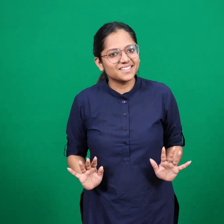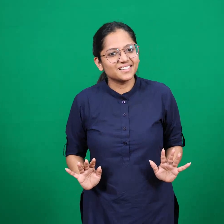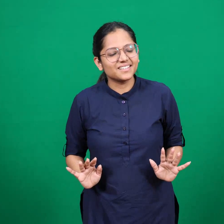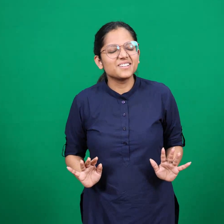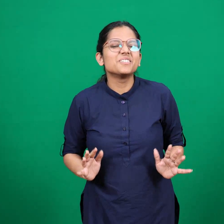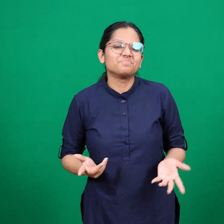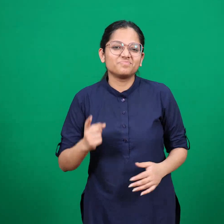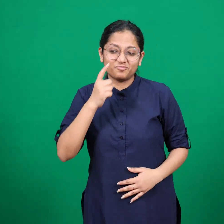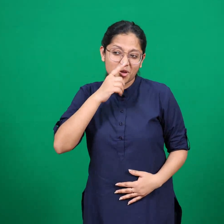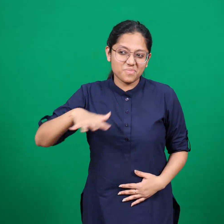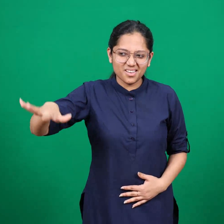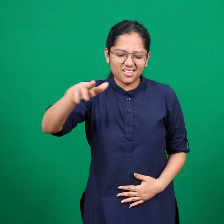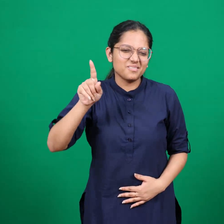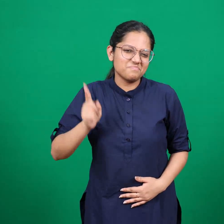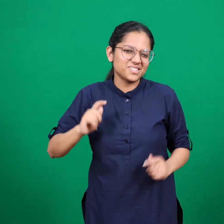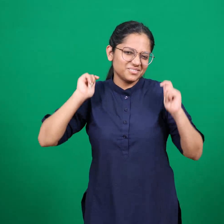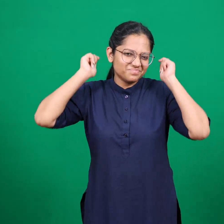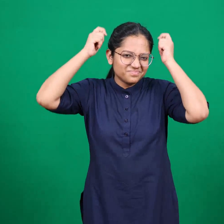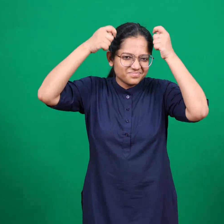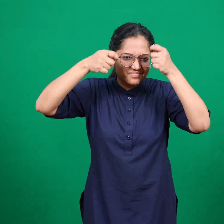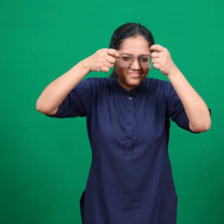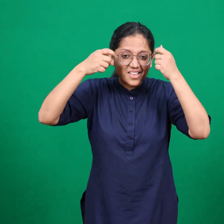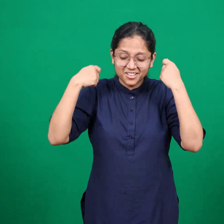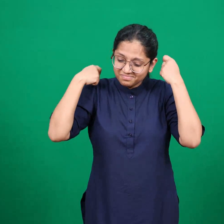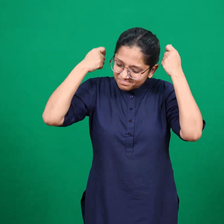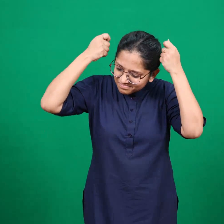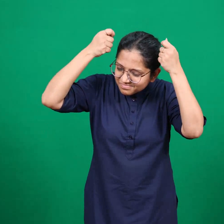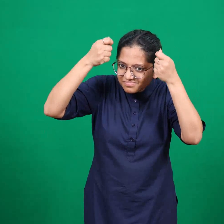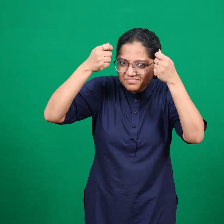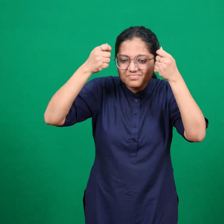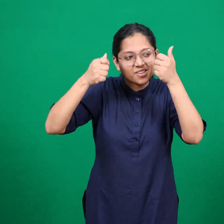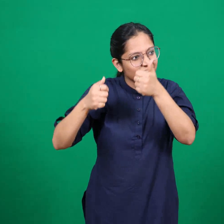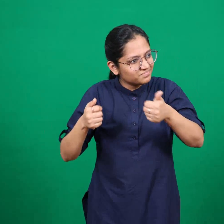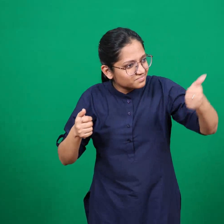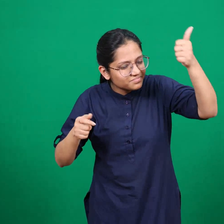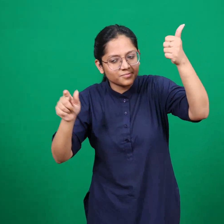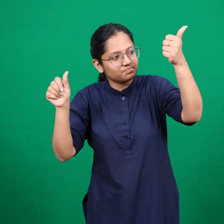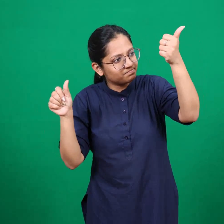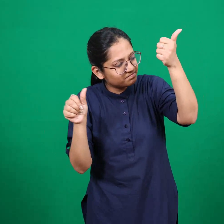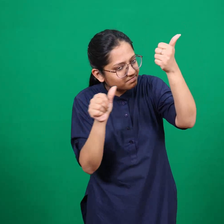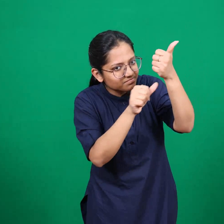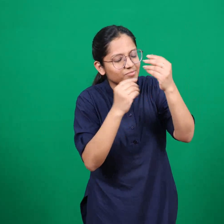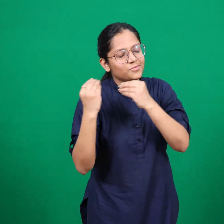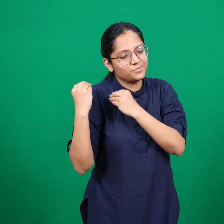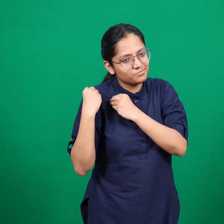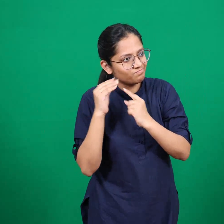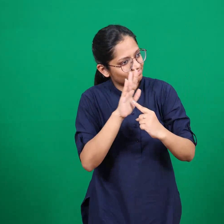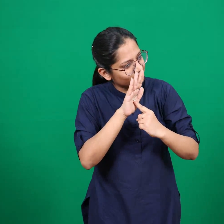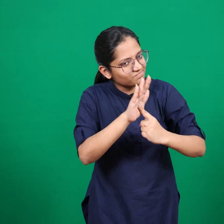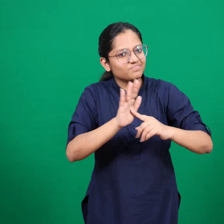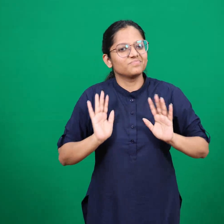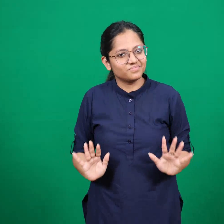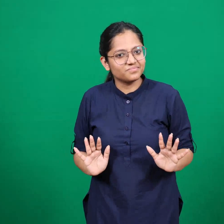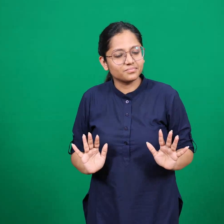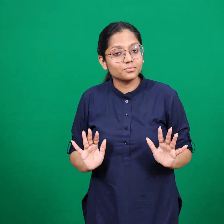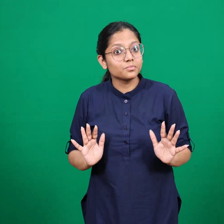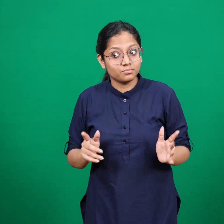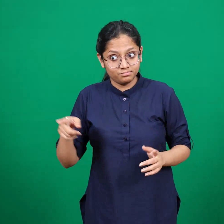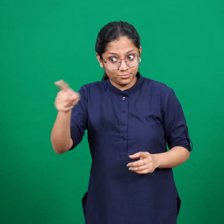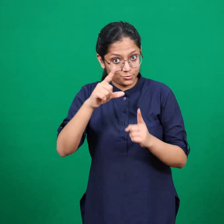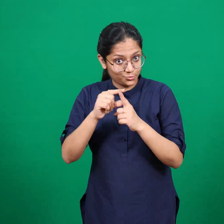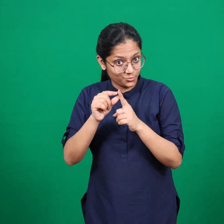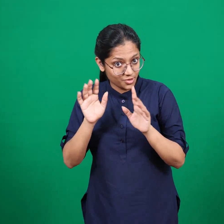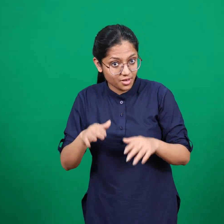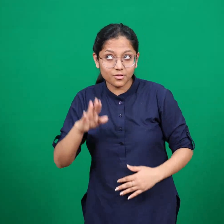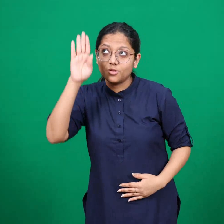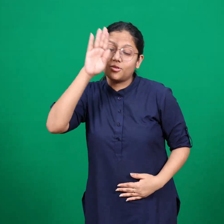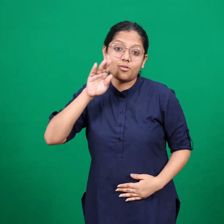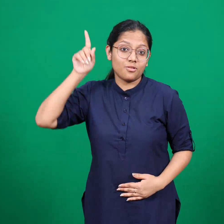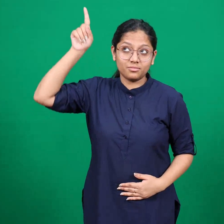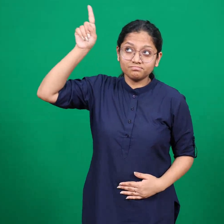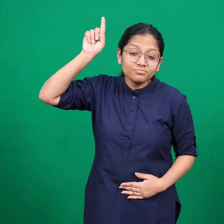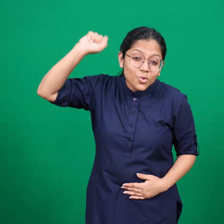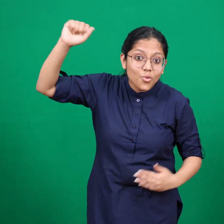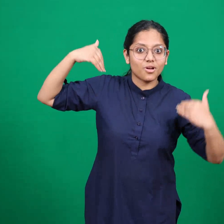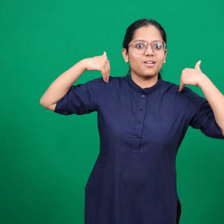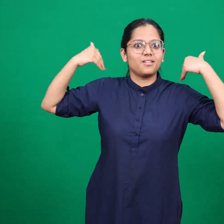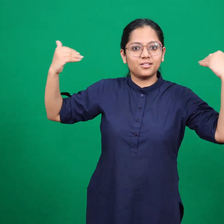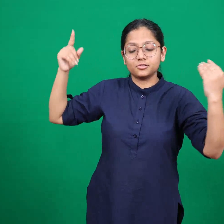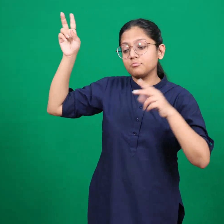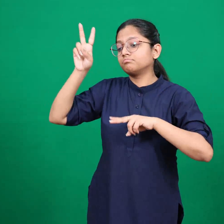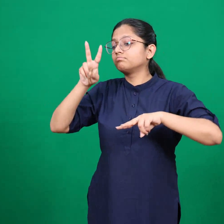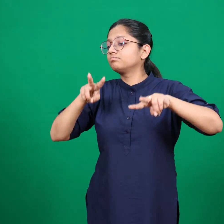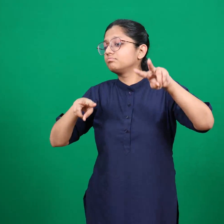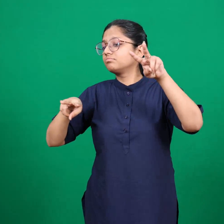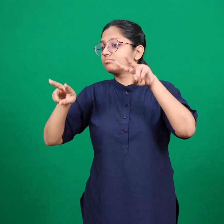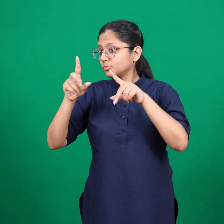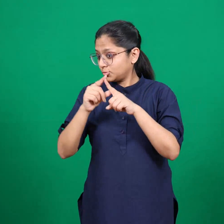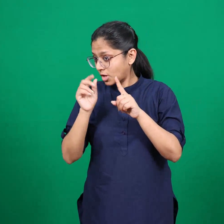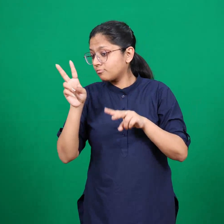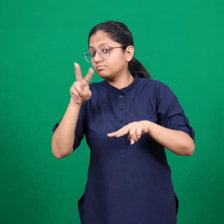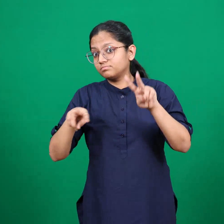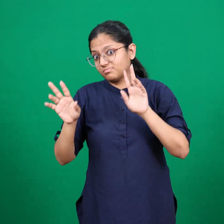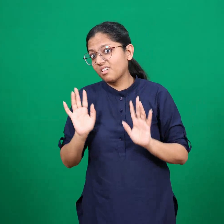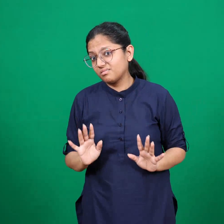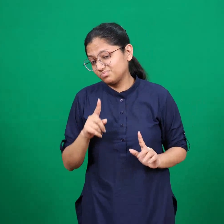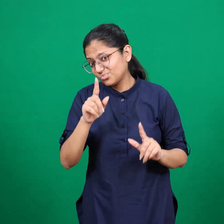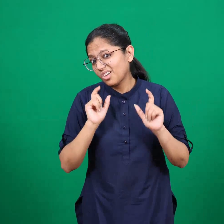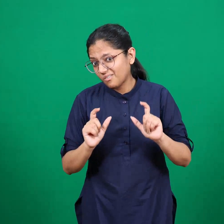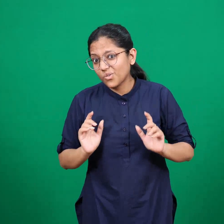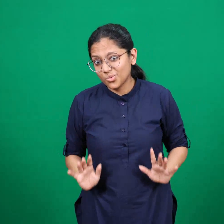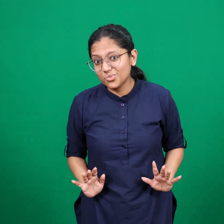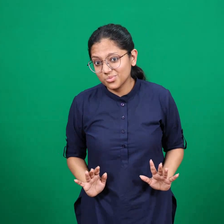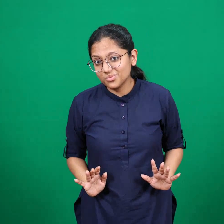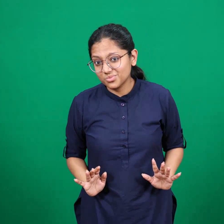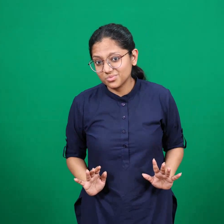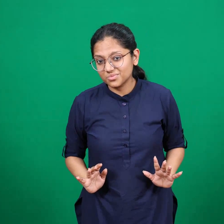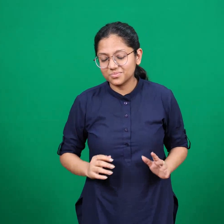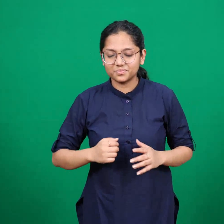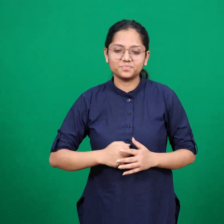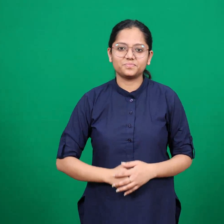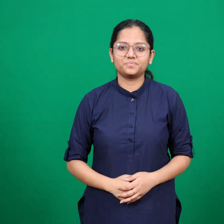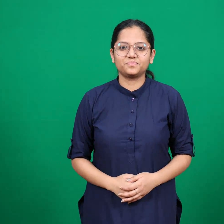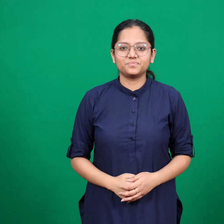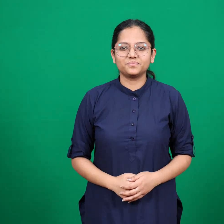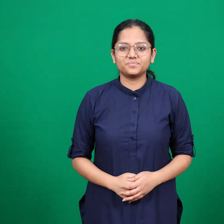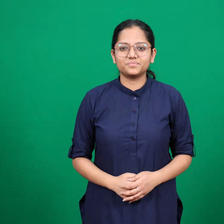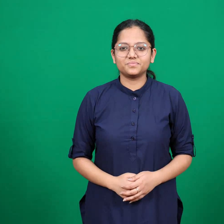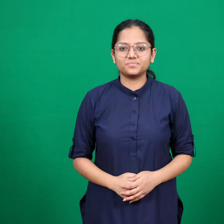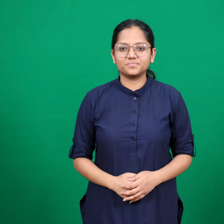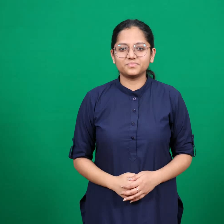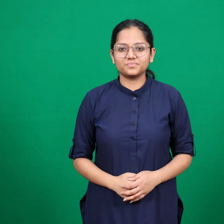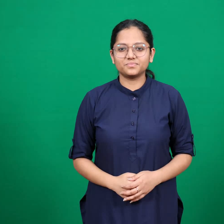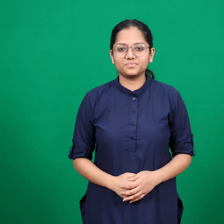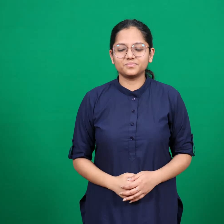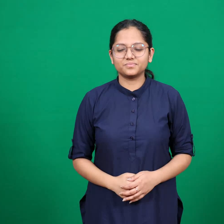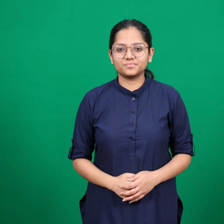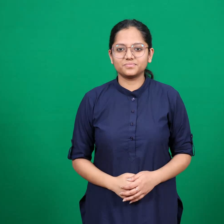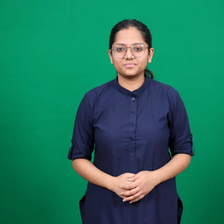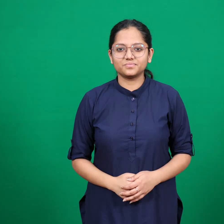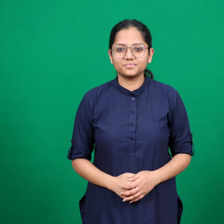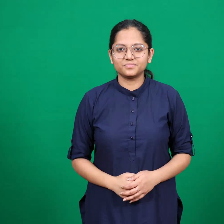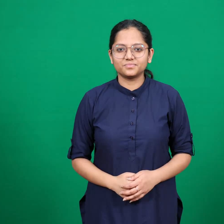For this reason a woman ought to have a sign of authority on her head, because of the angels.